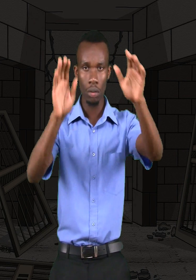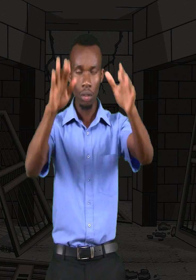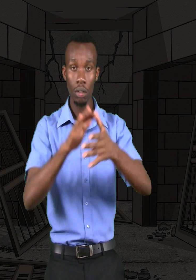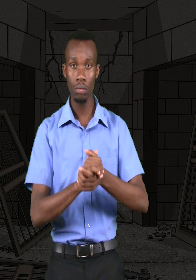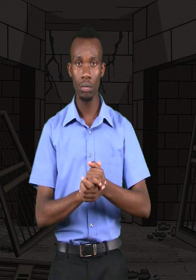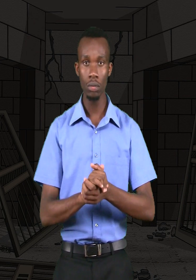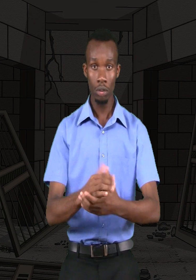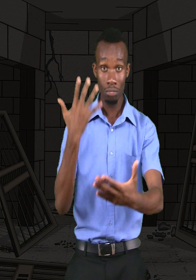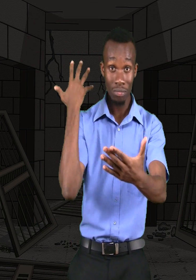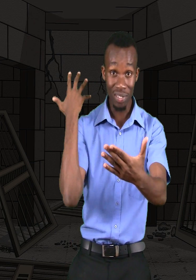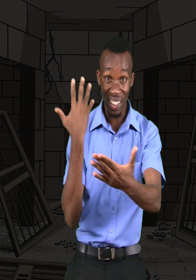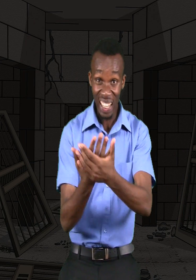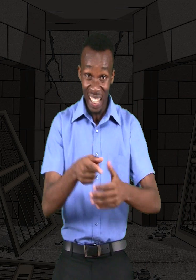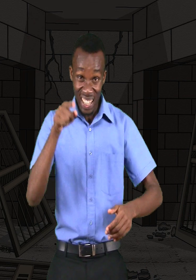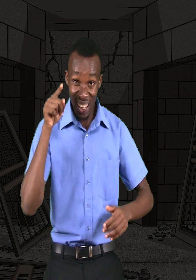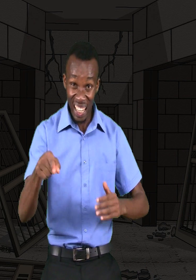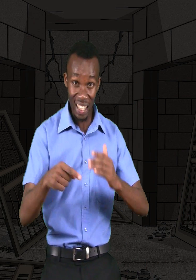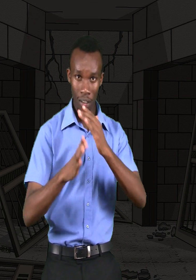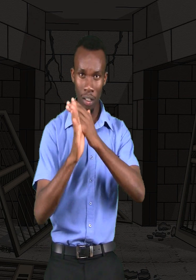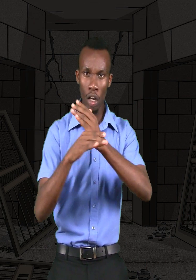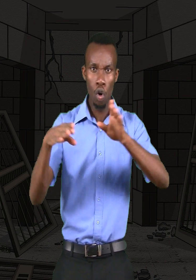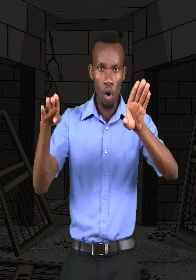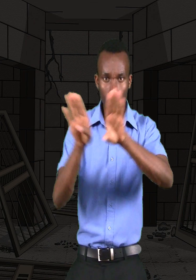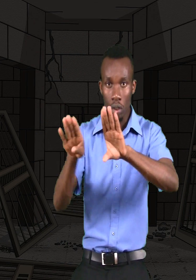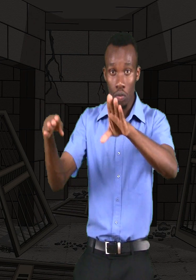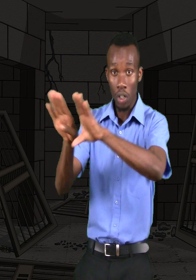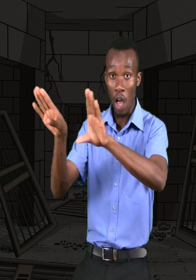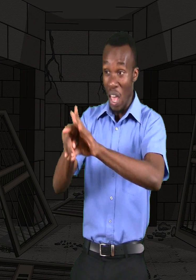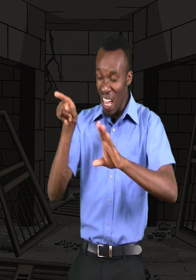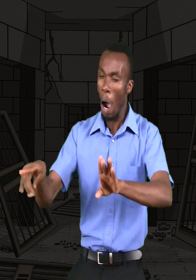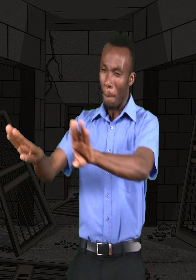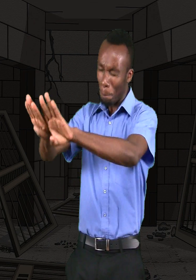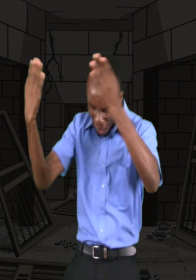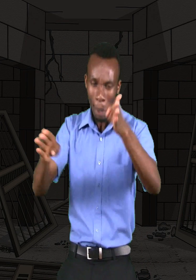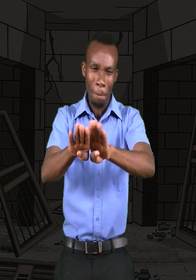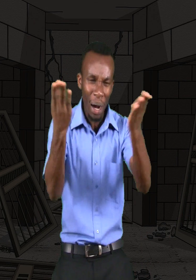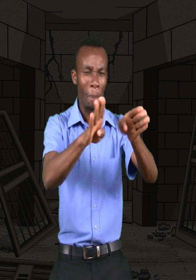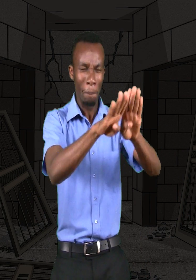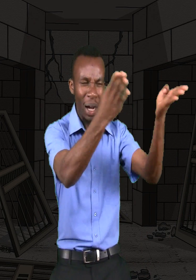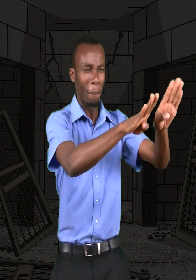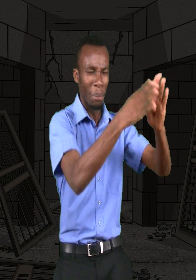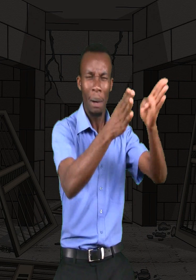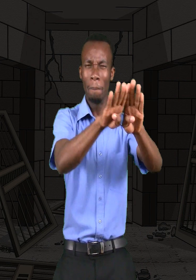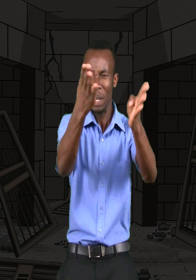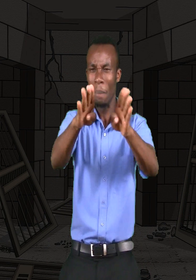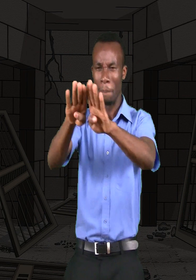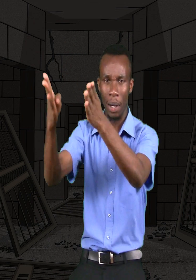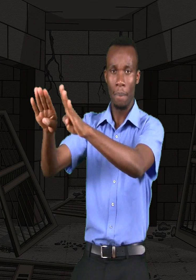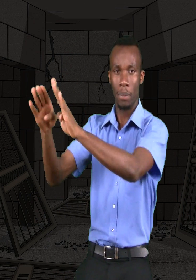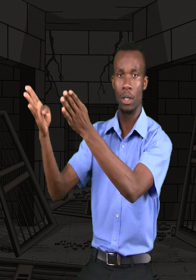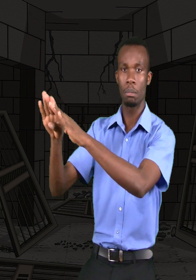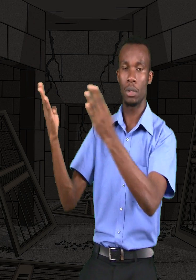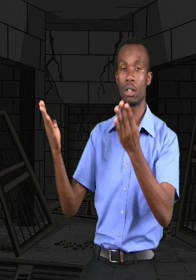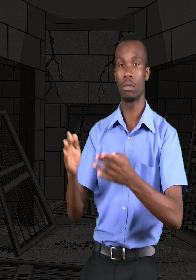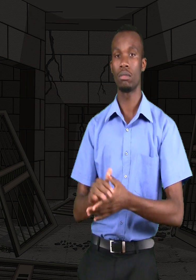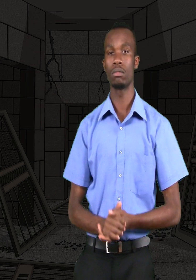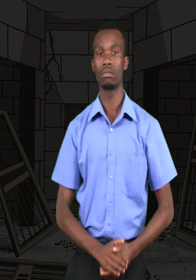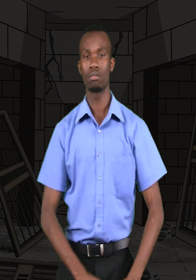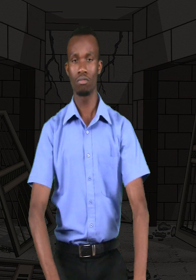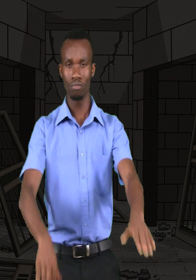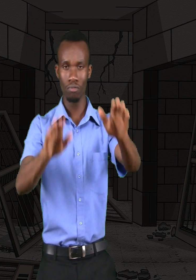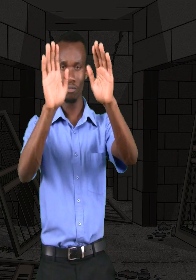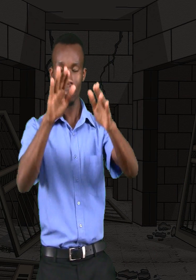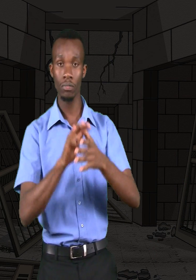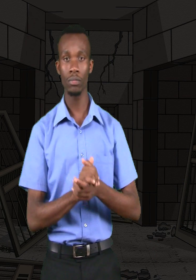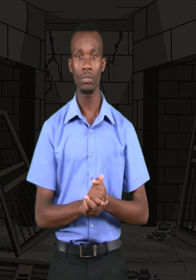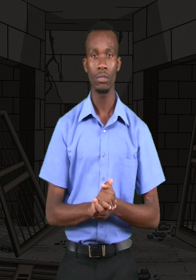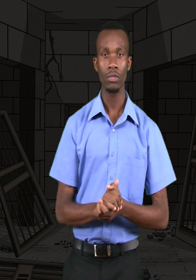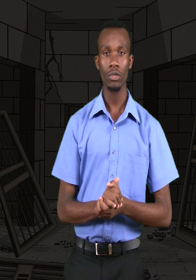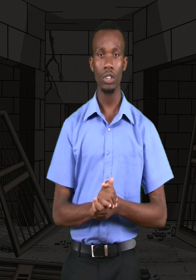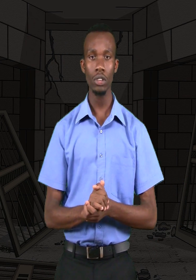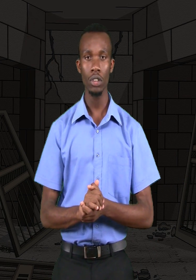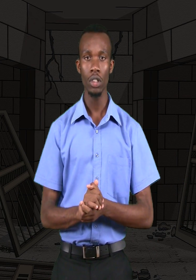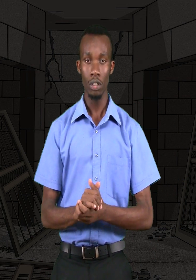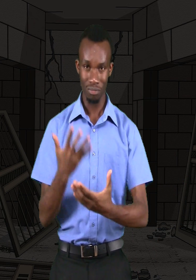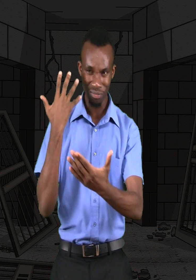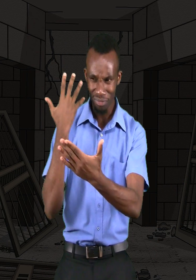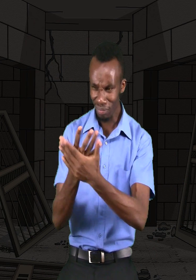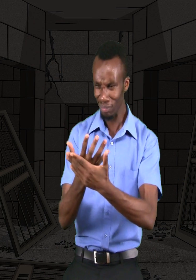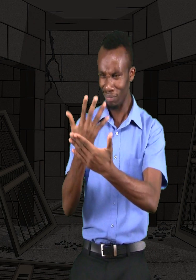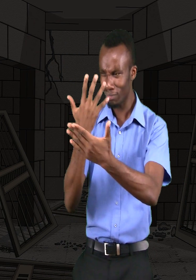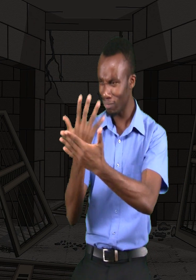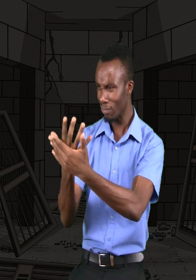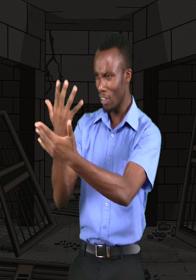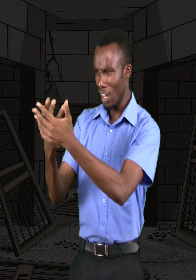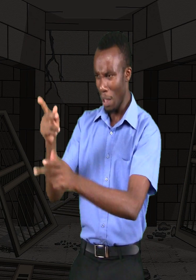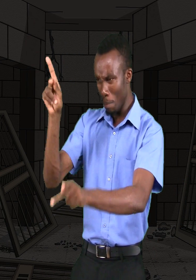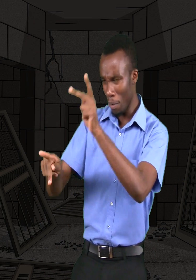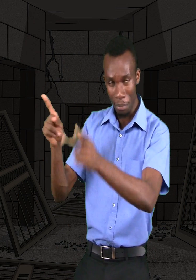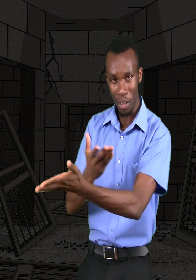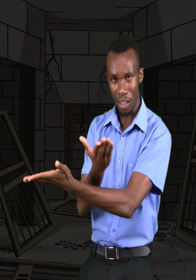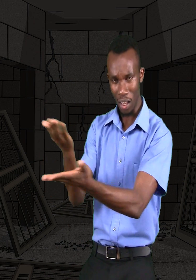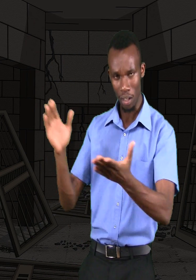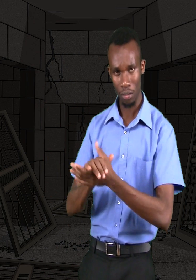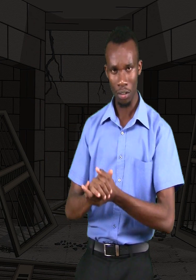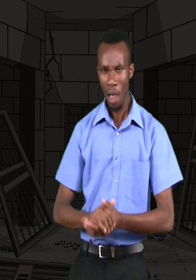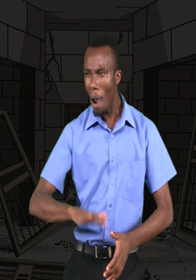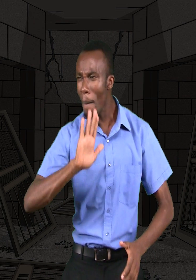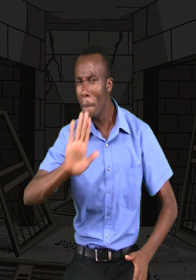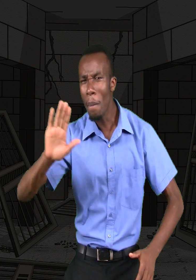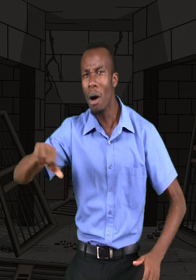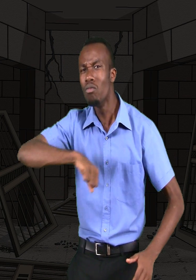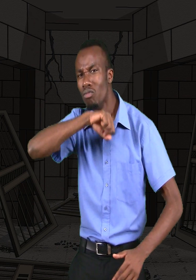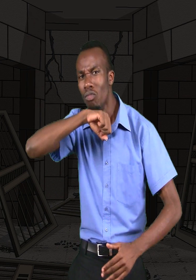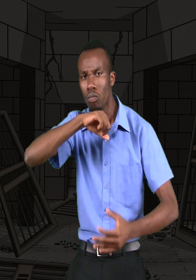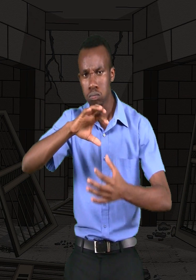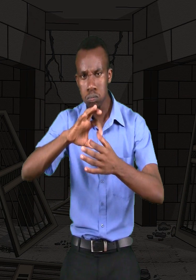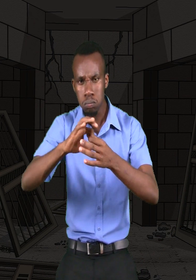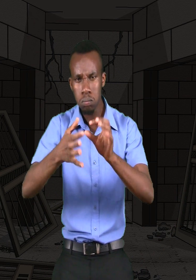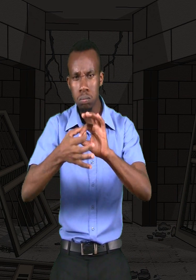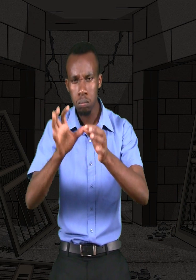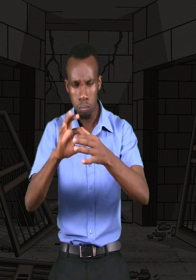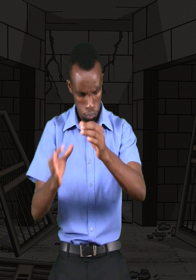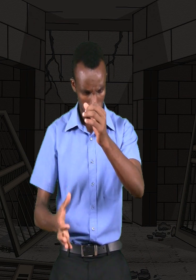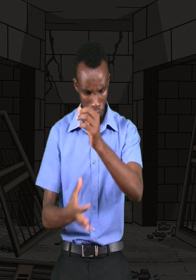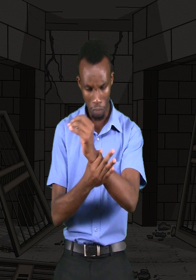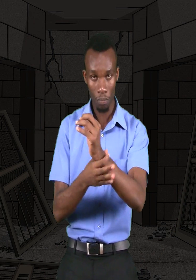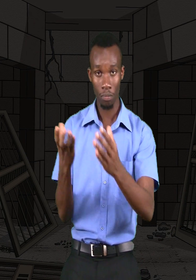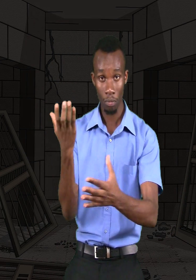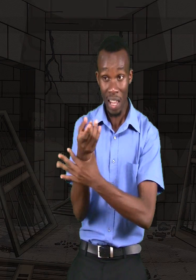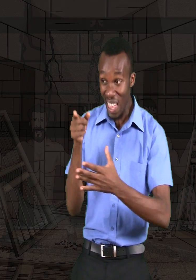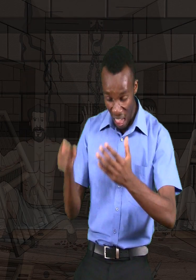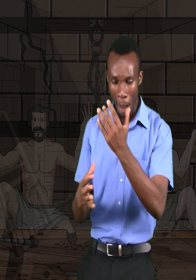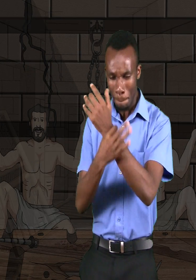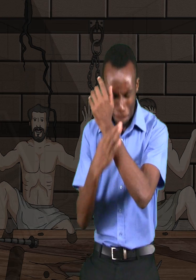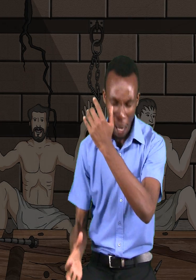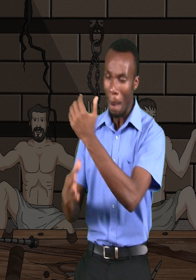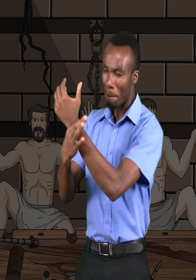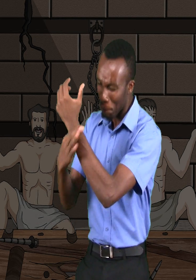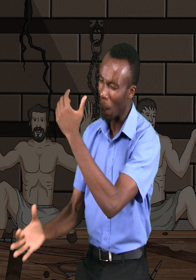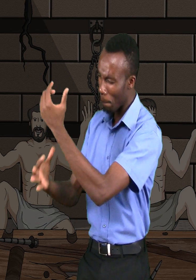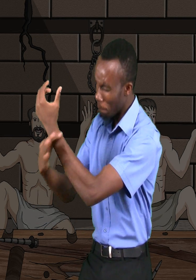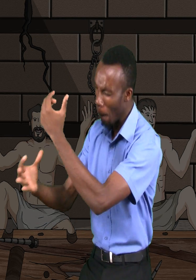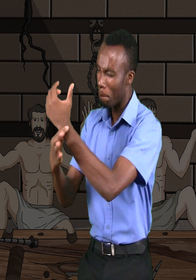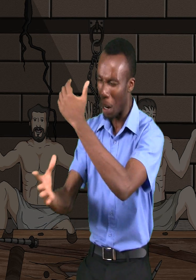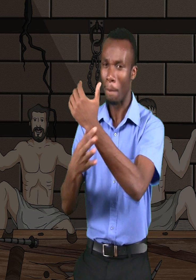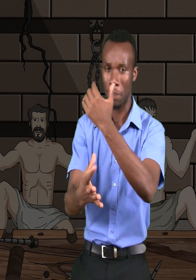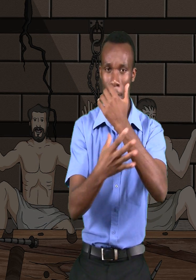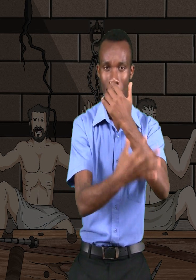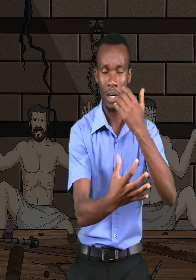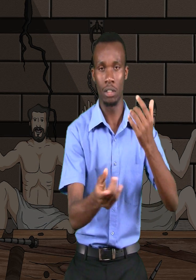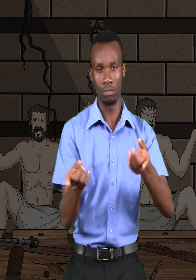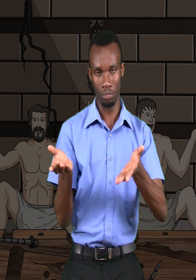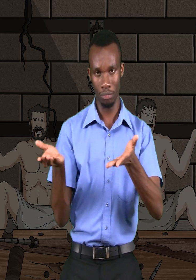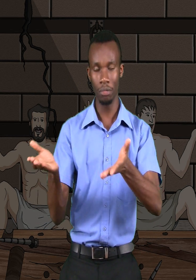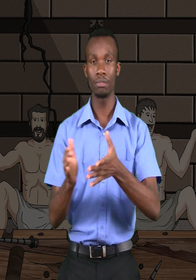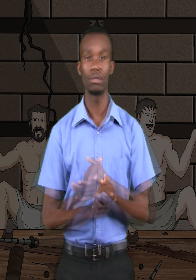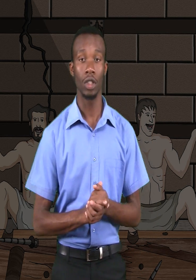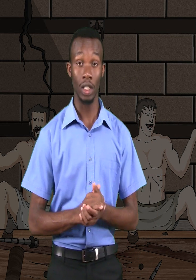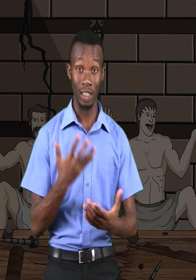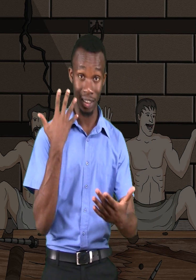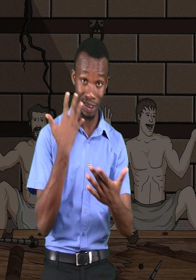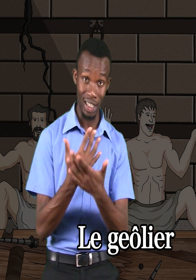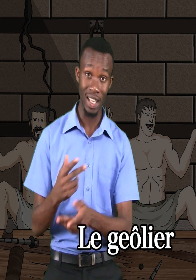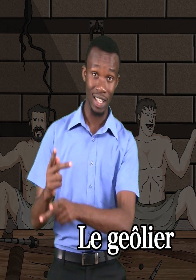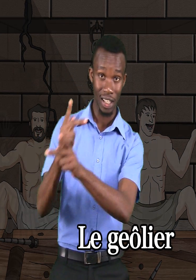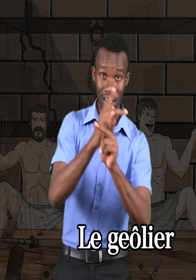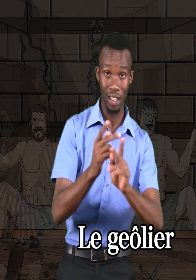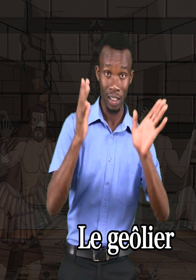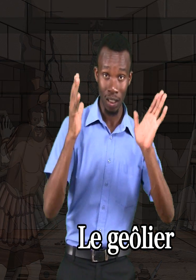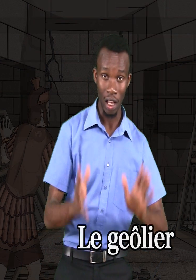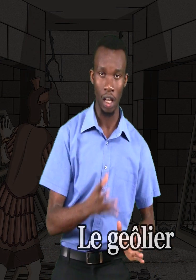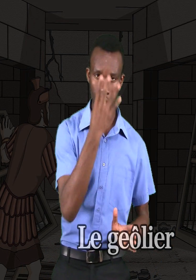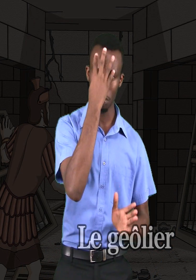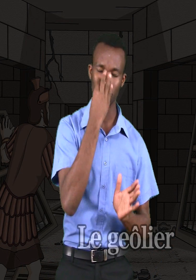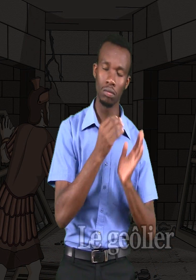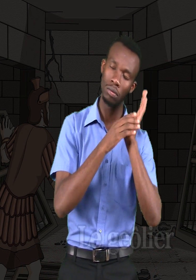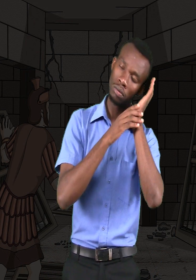At once all the doors flew open and everyone’s chains came loose.